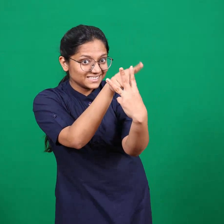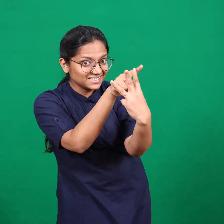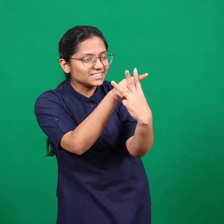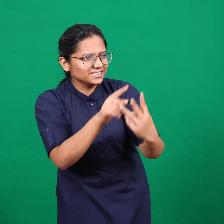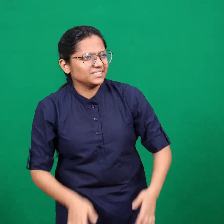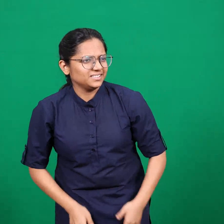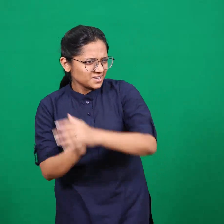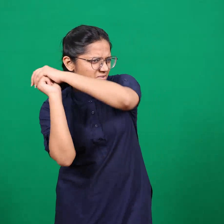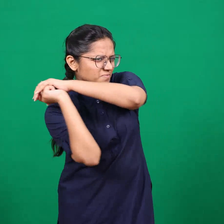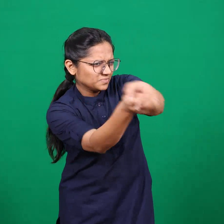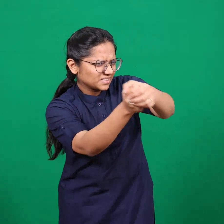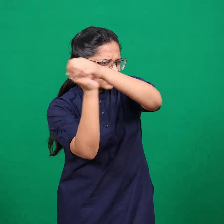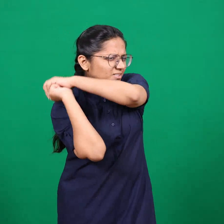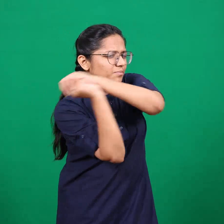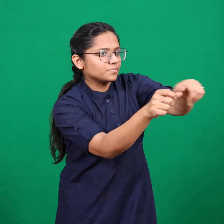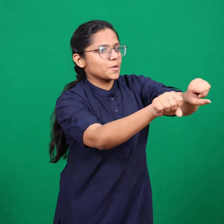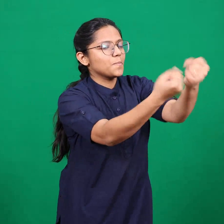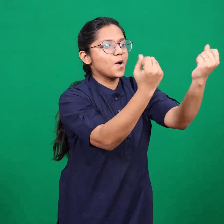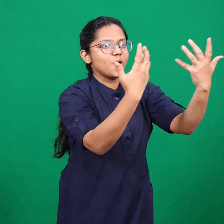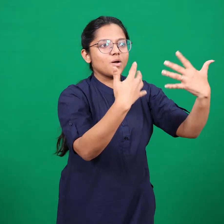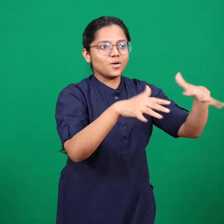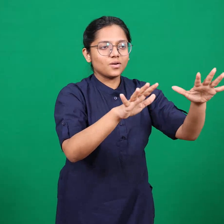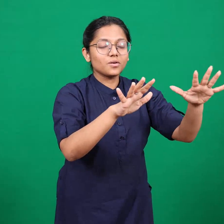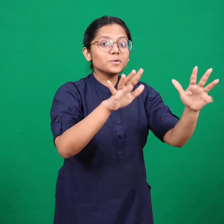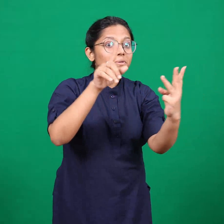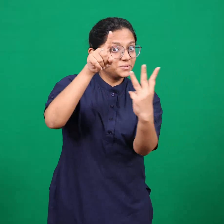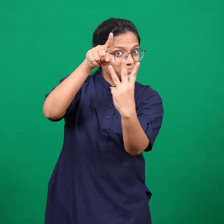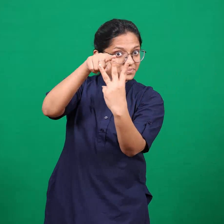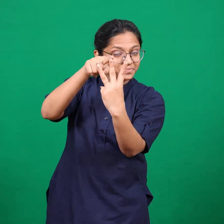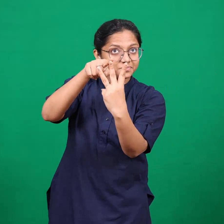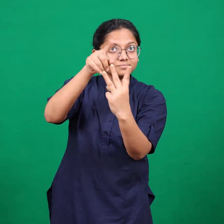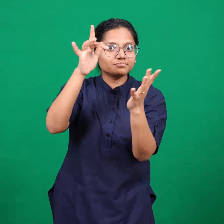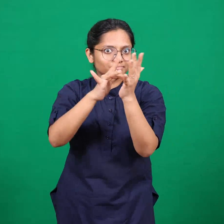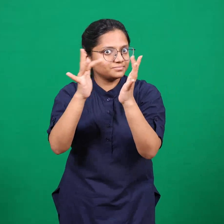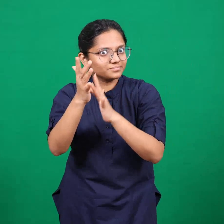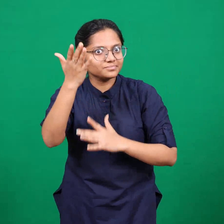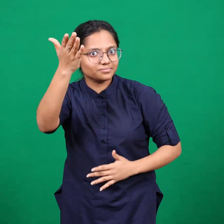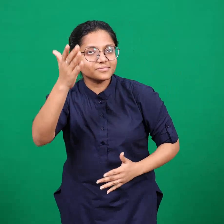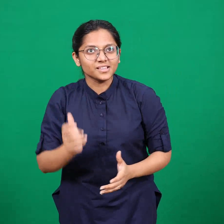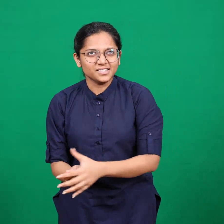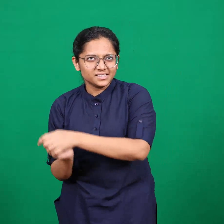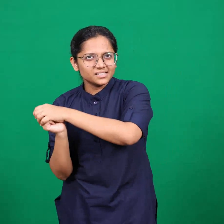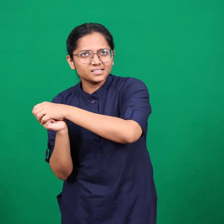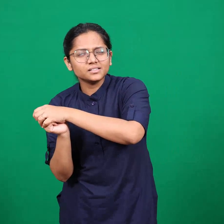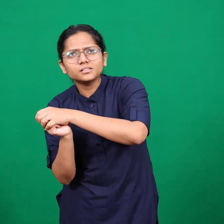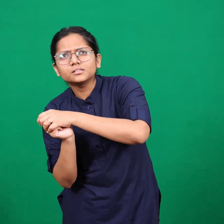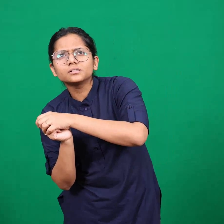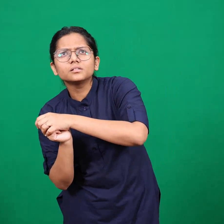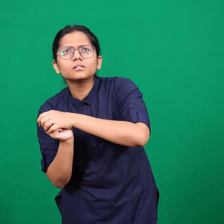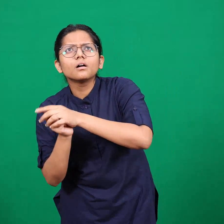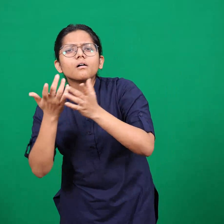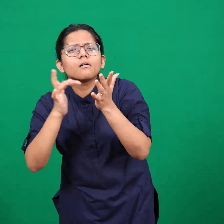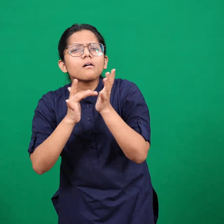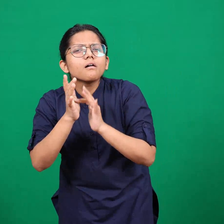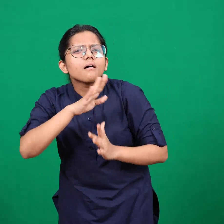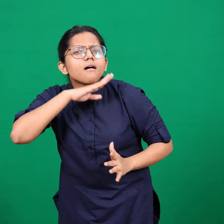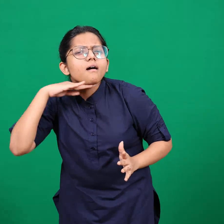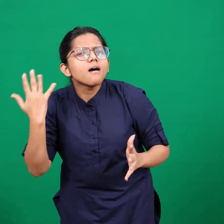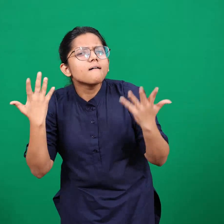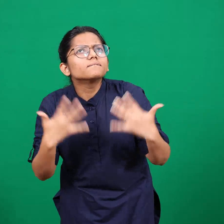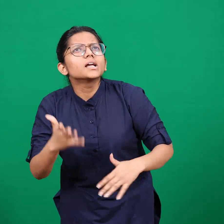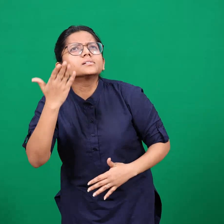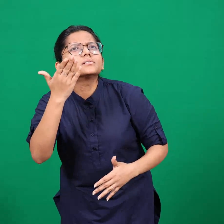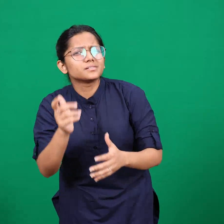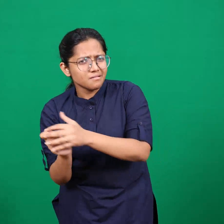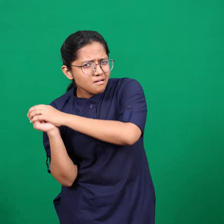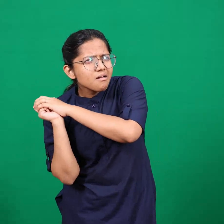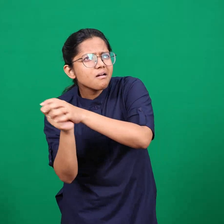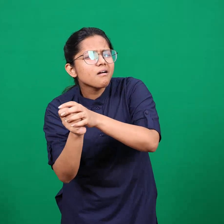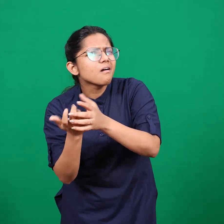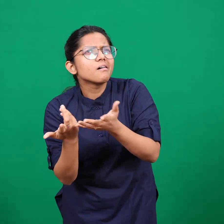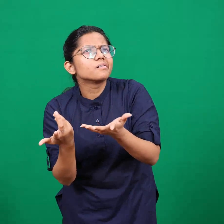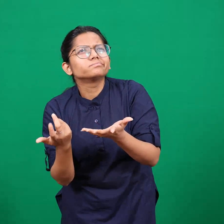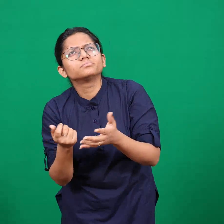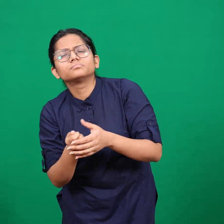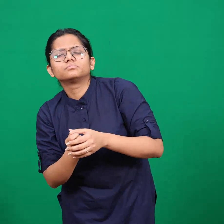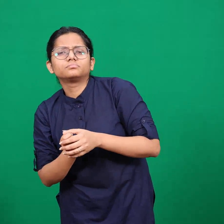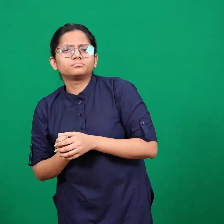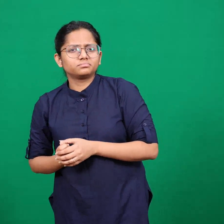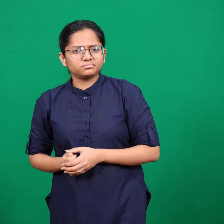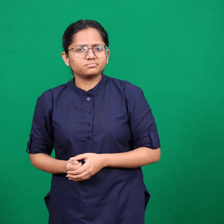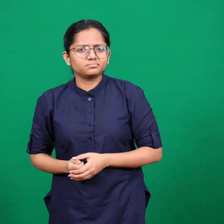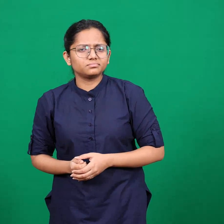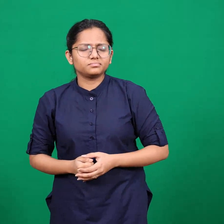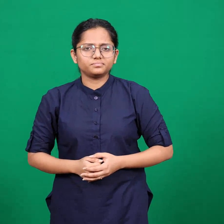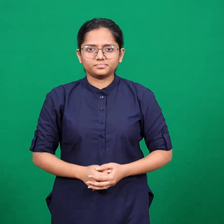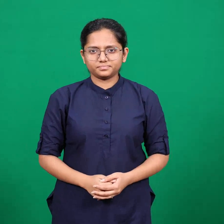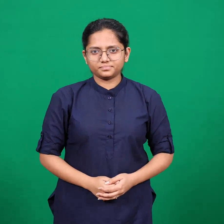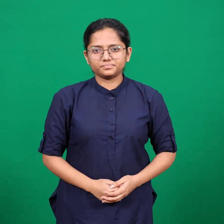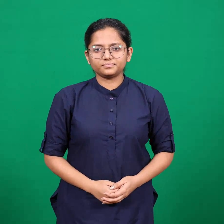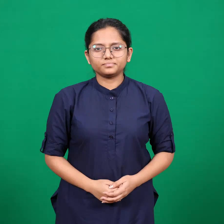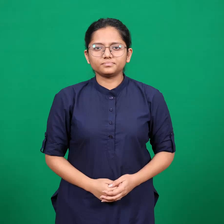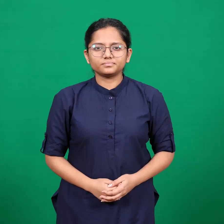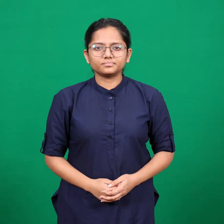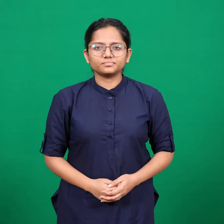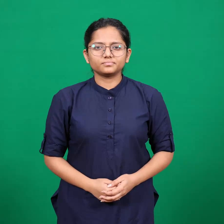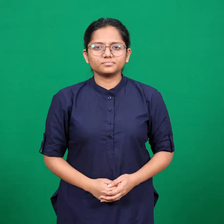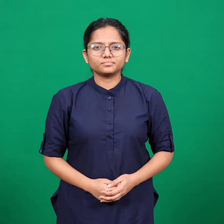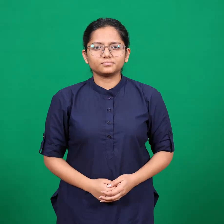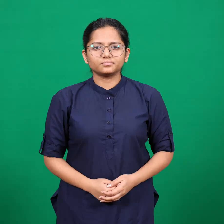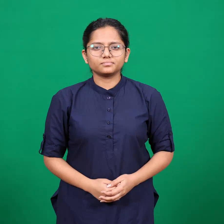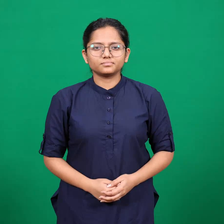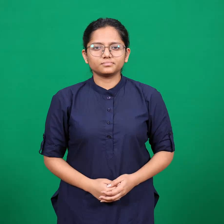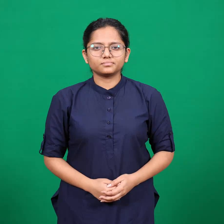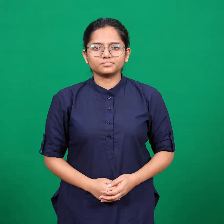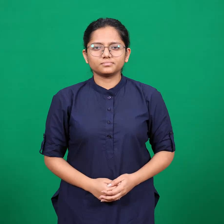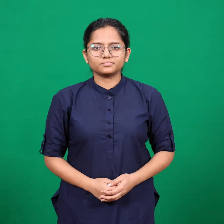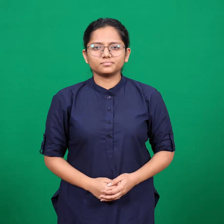But when they came to Jesus and saw that He was already dead, they did not break His legs.